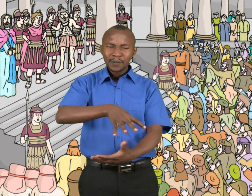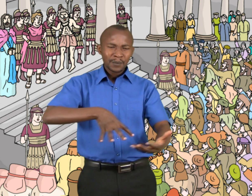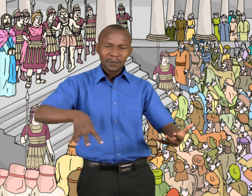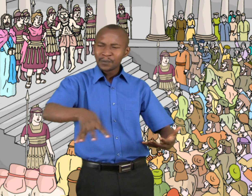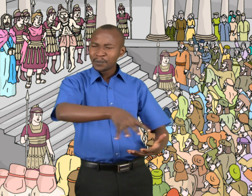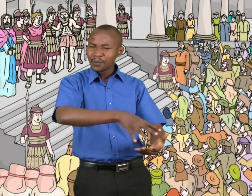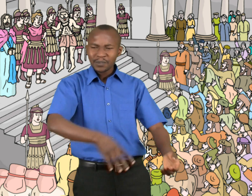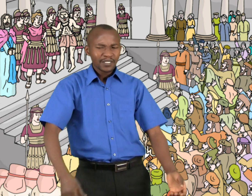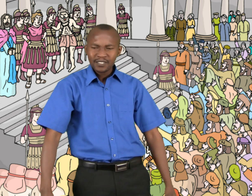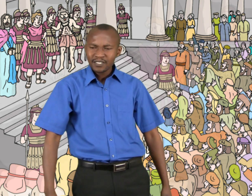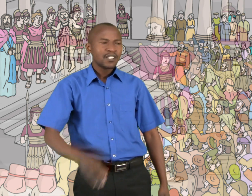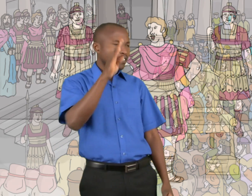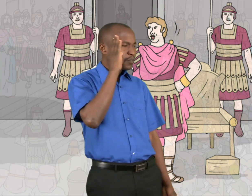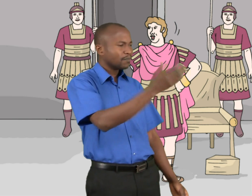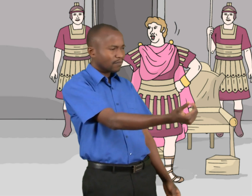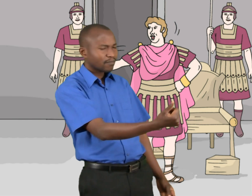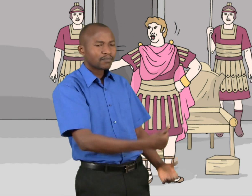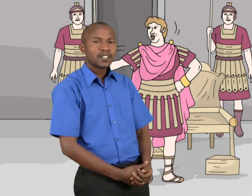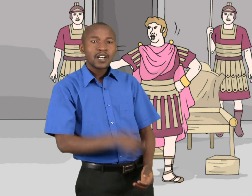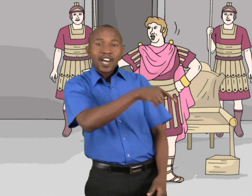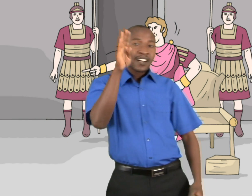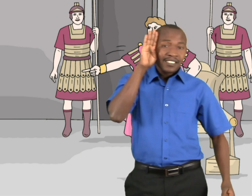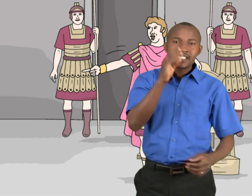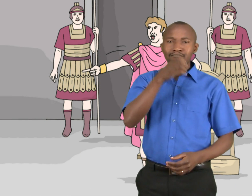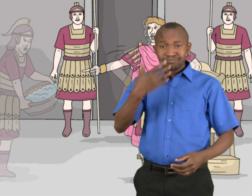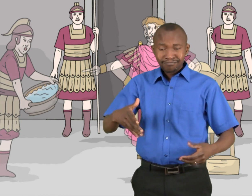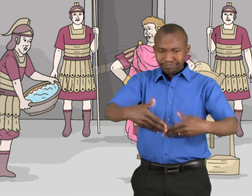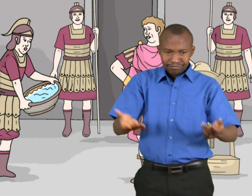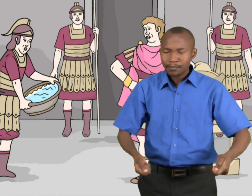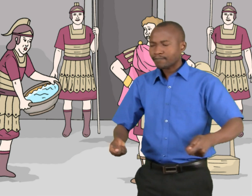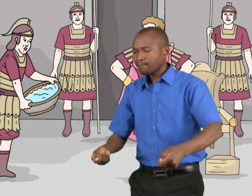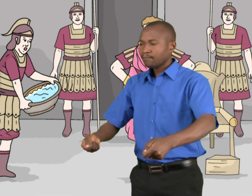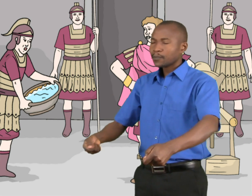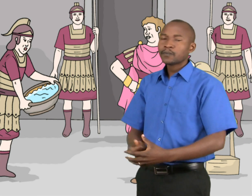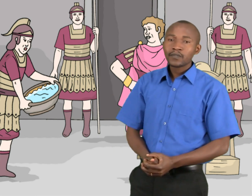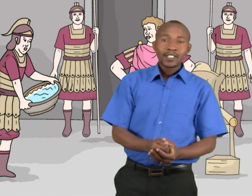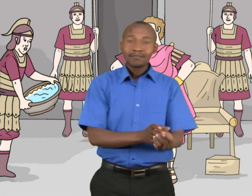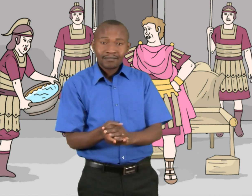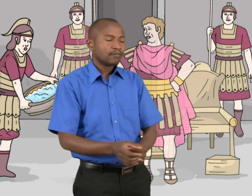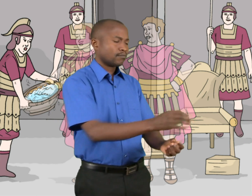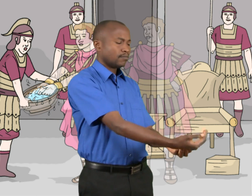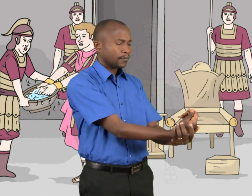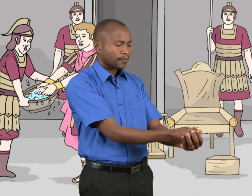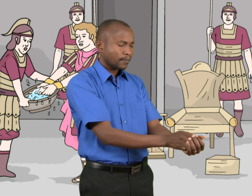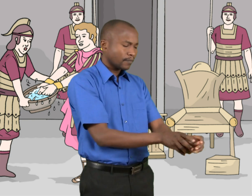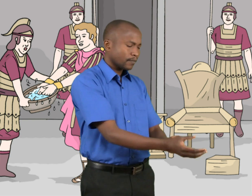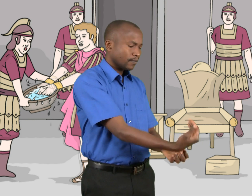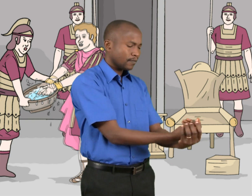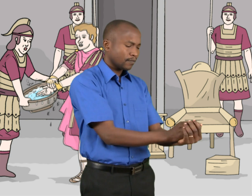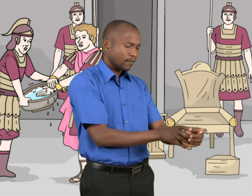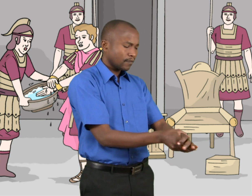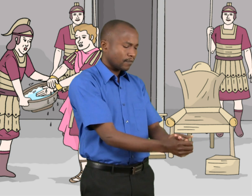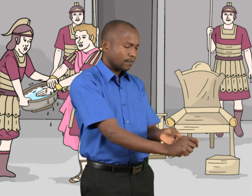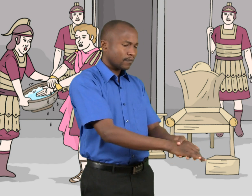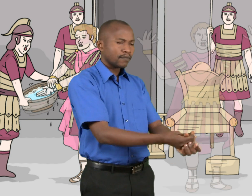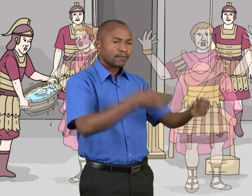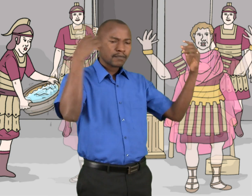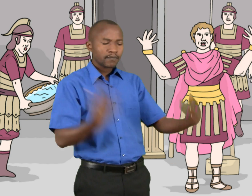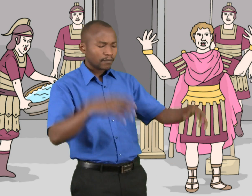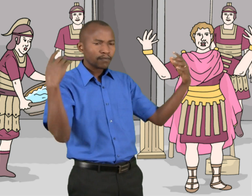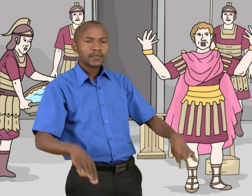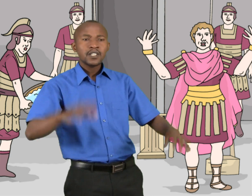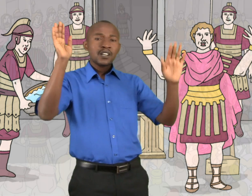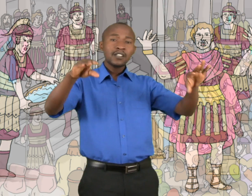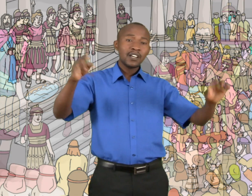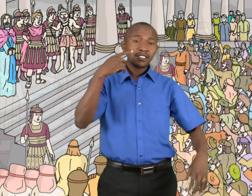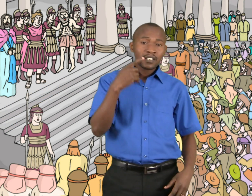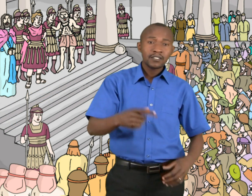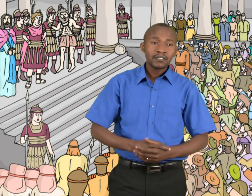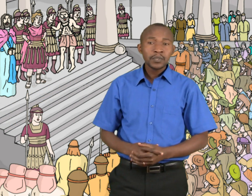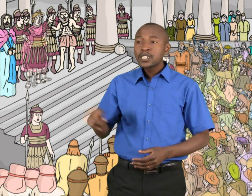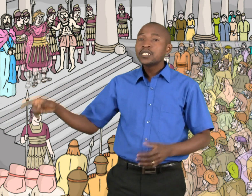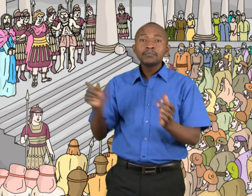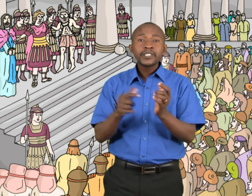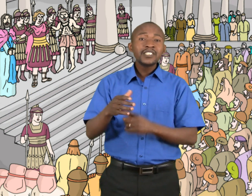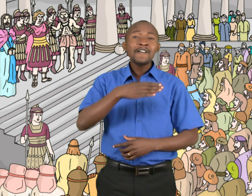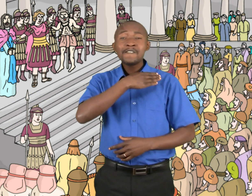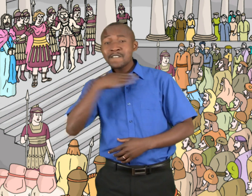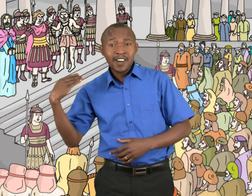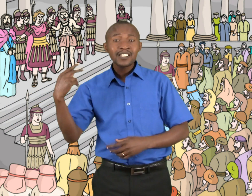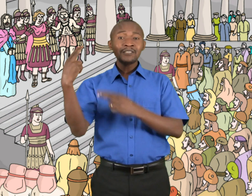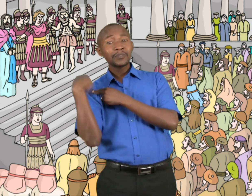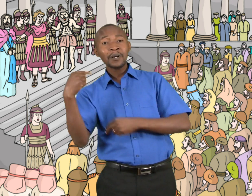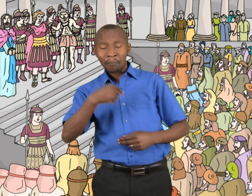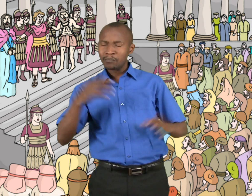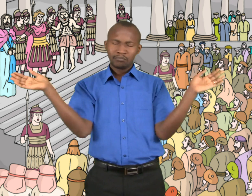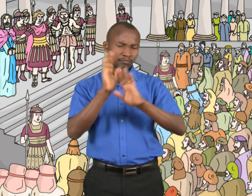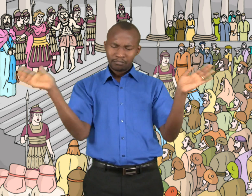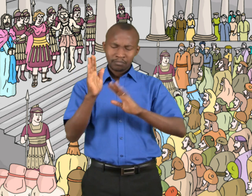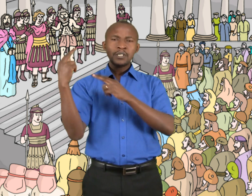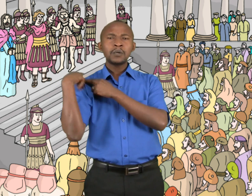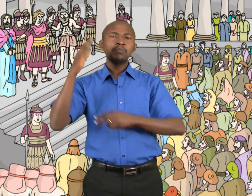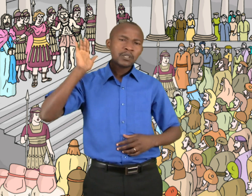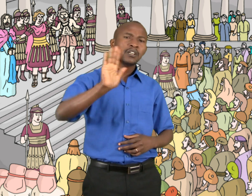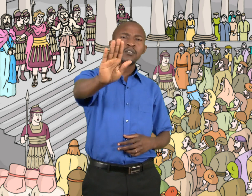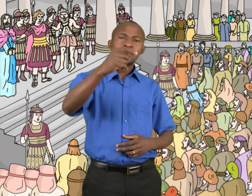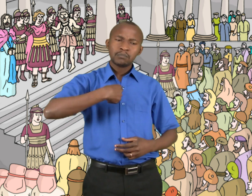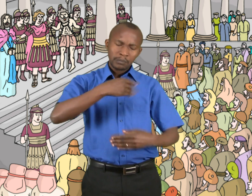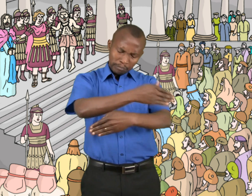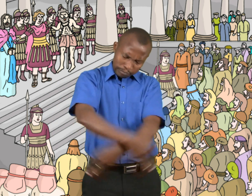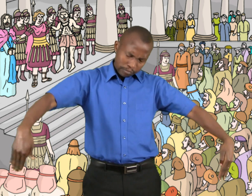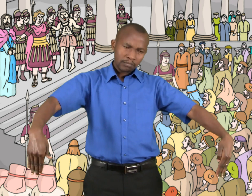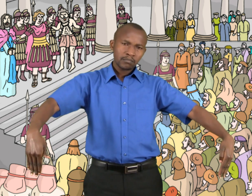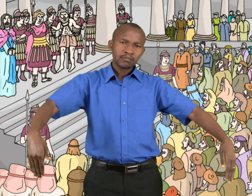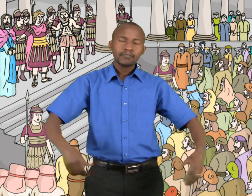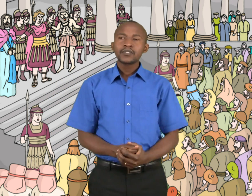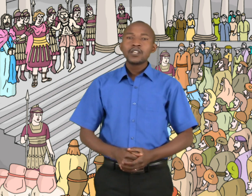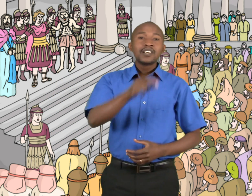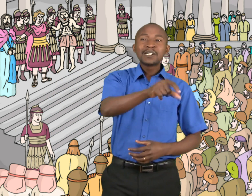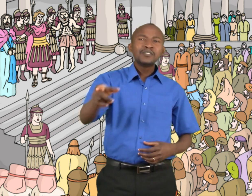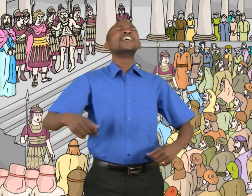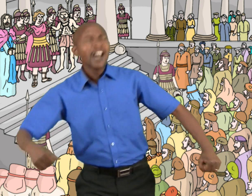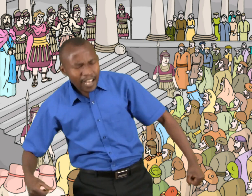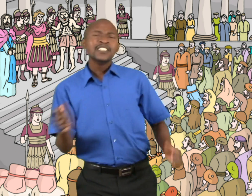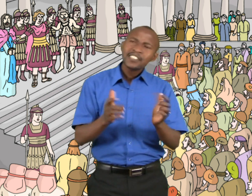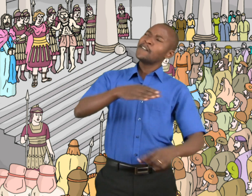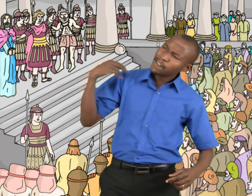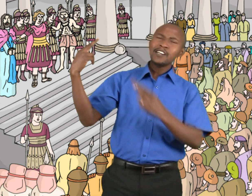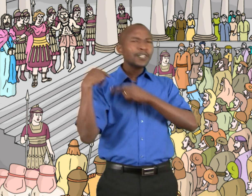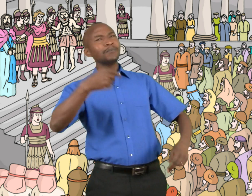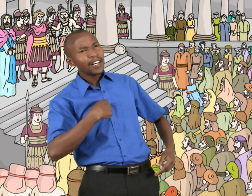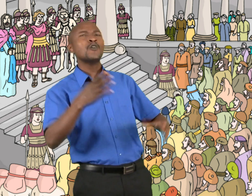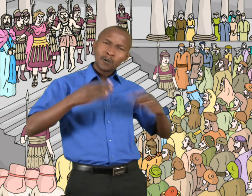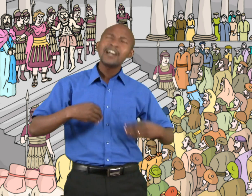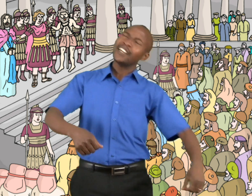When Pilate saw that he was accomplishing nothing, but that instead a riot was breaking out, he took water and washed his hands before the crowd.